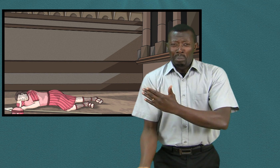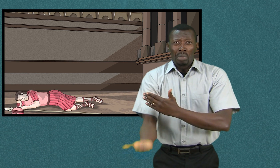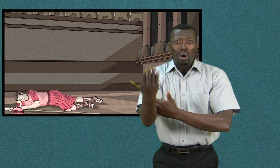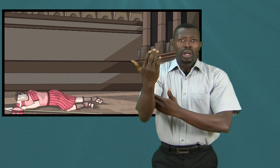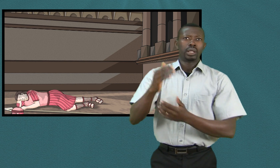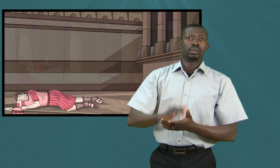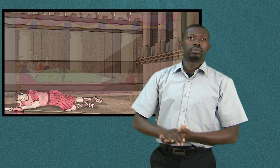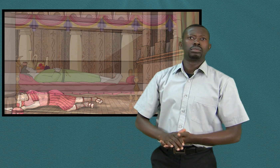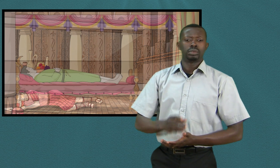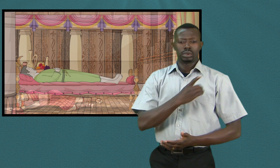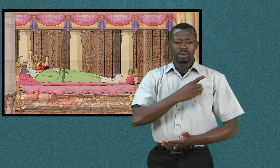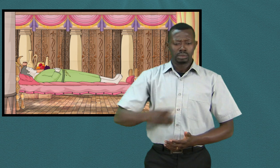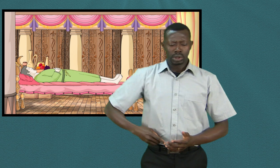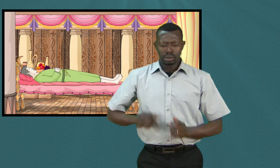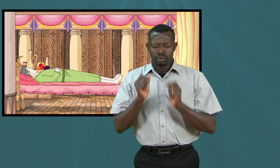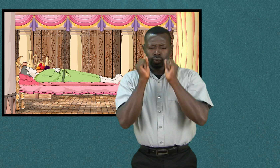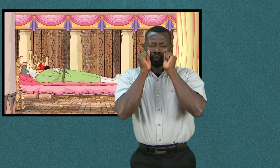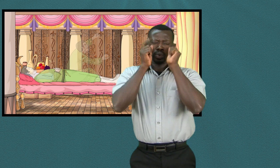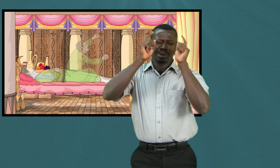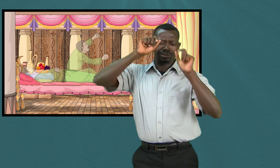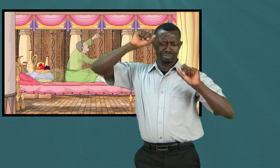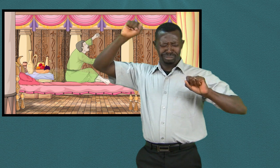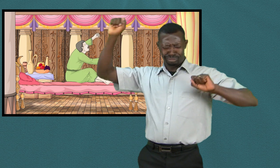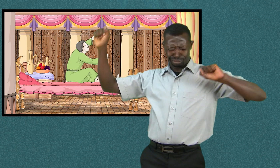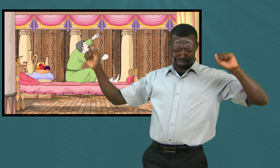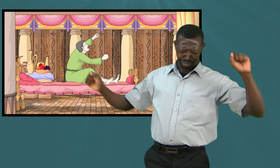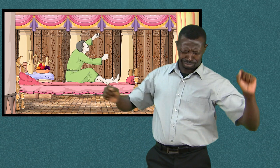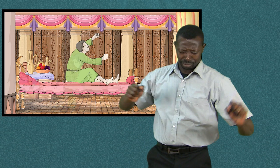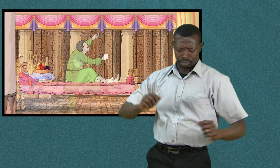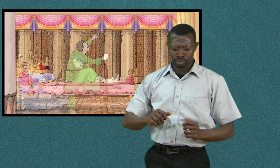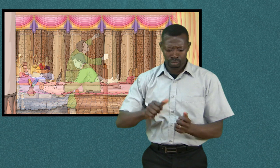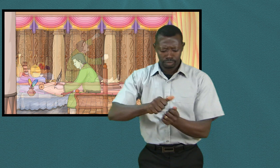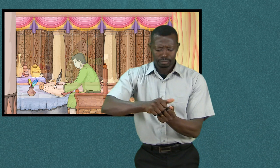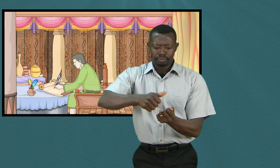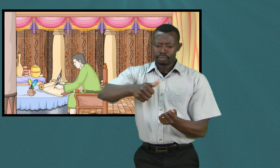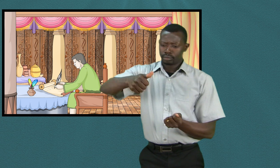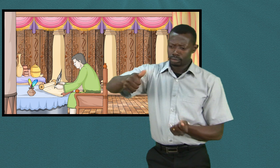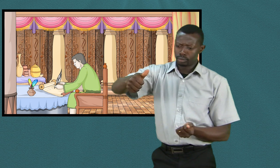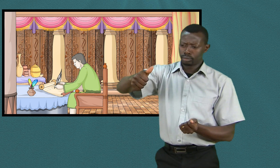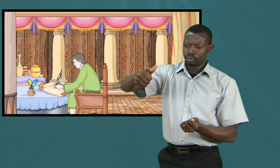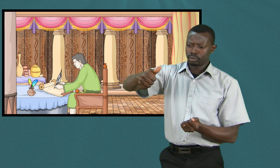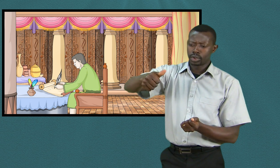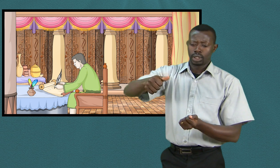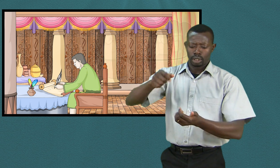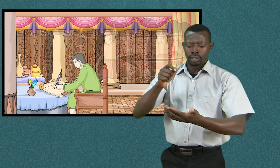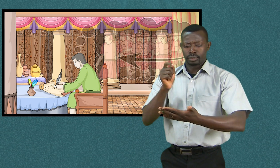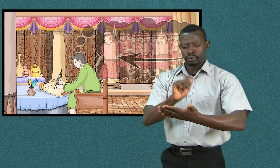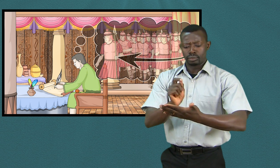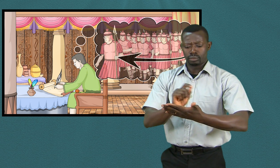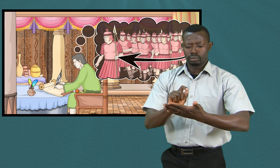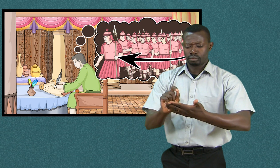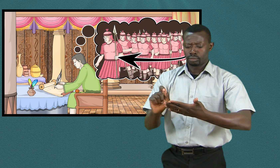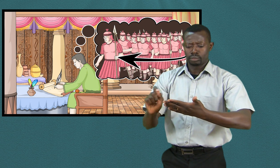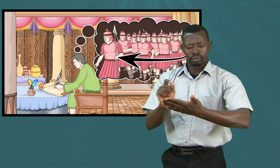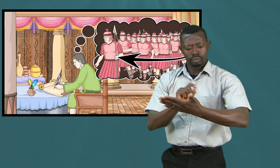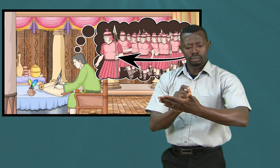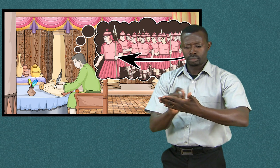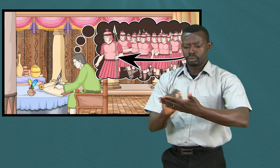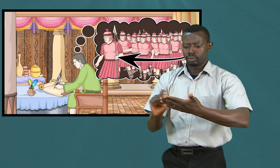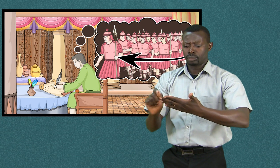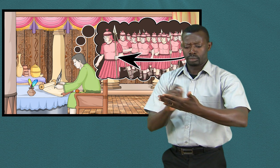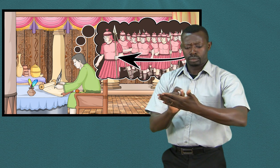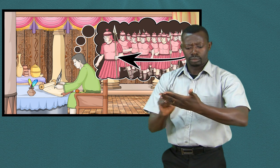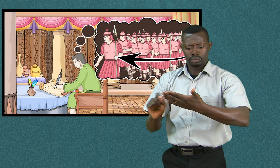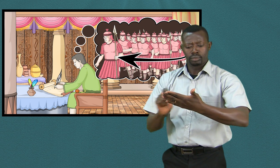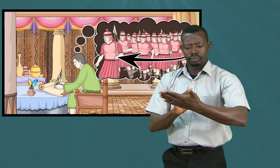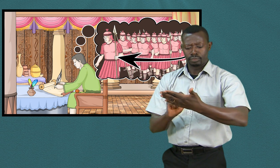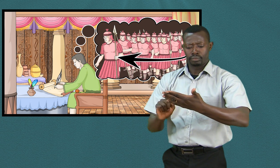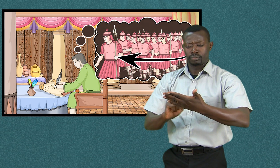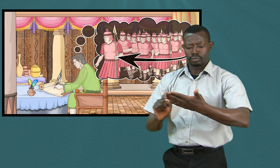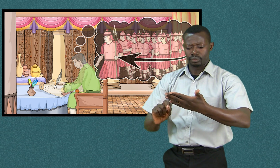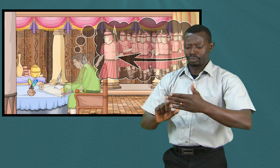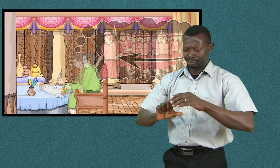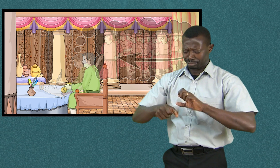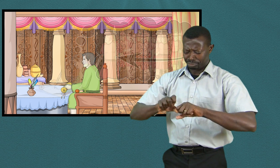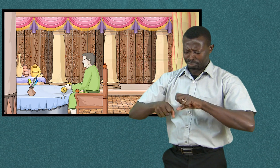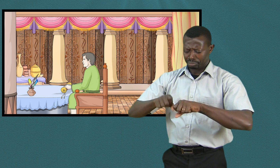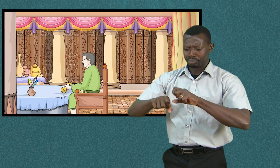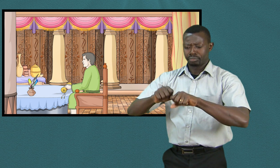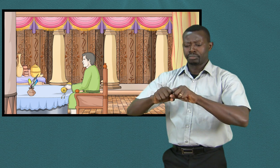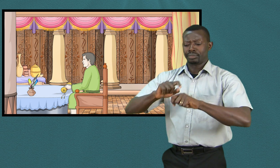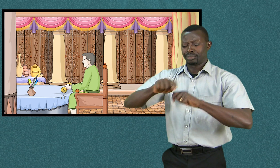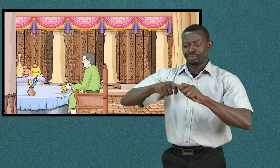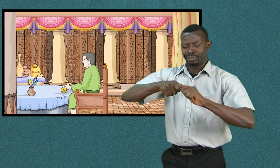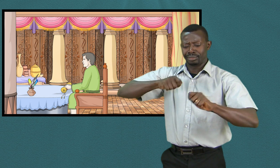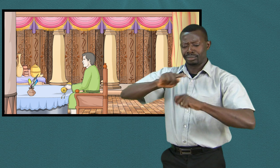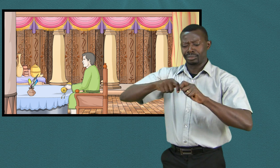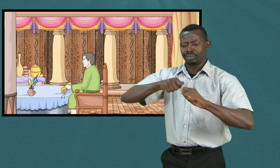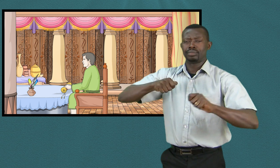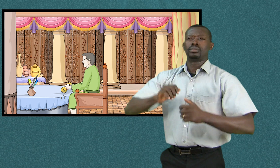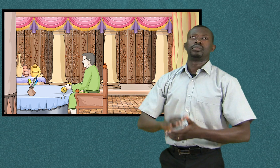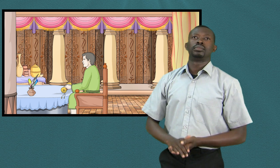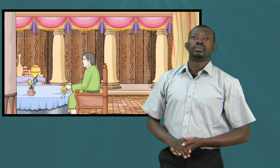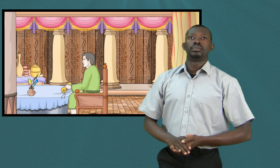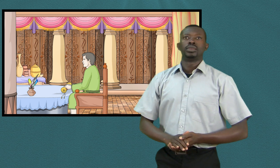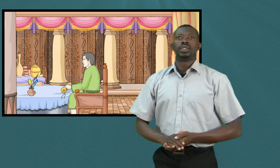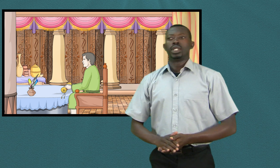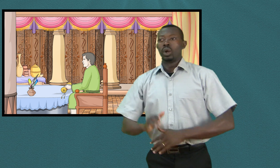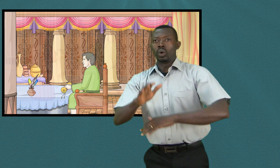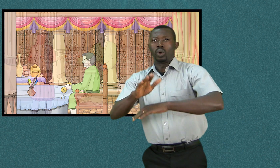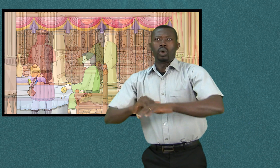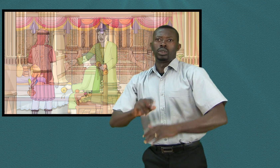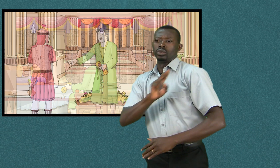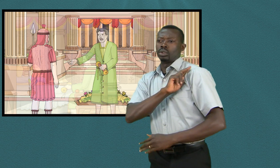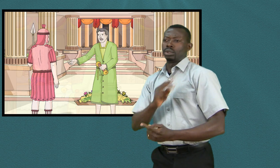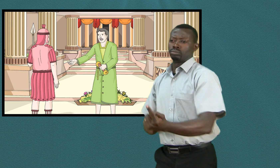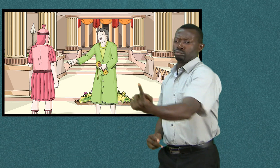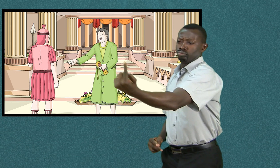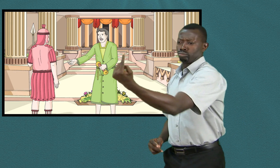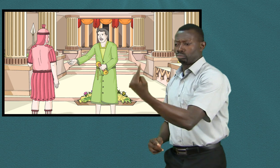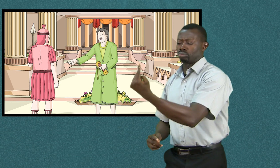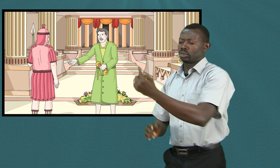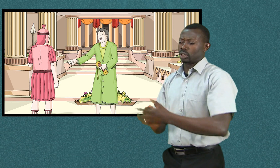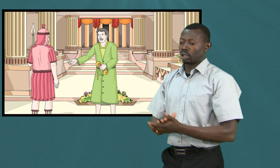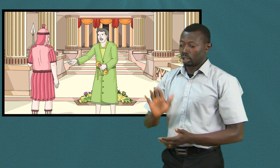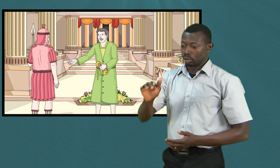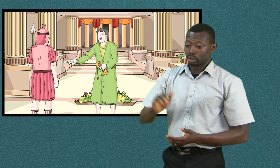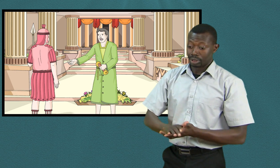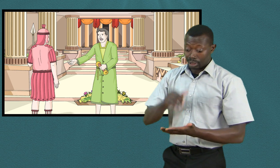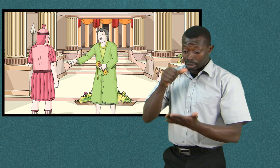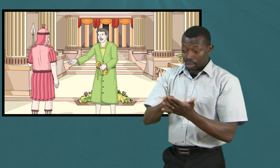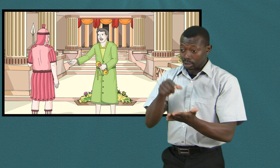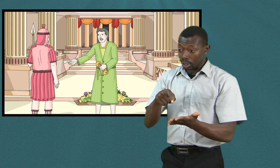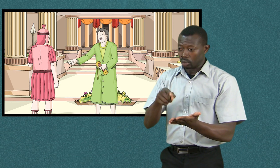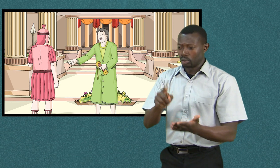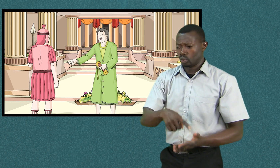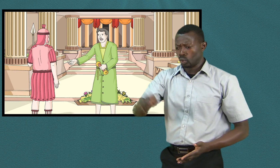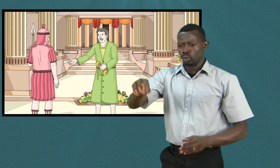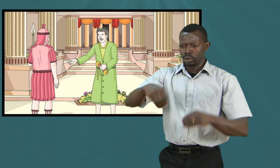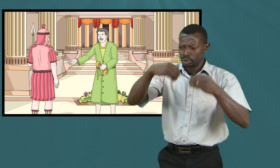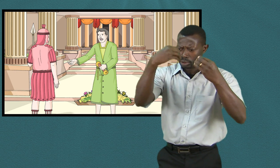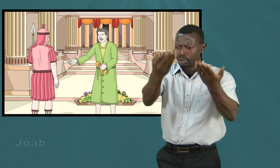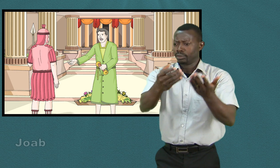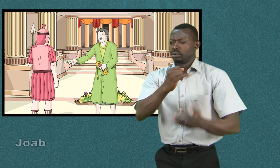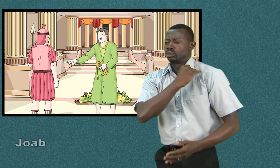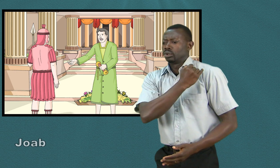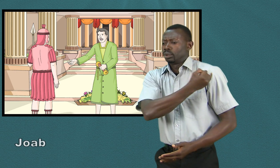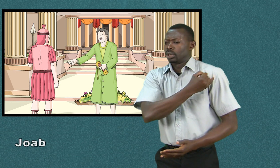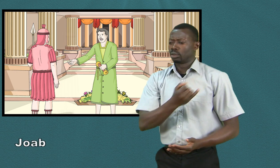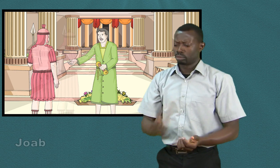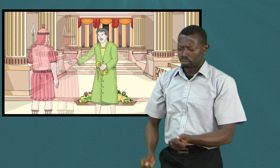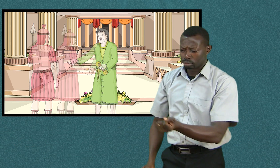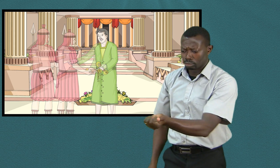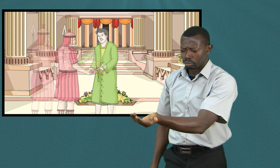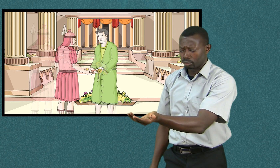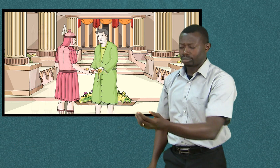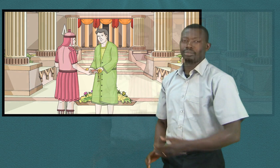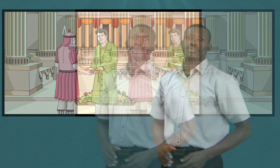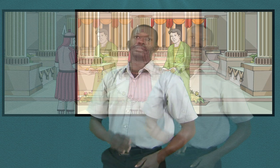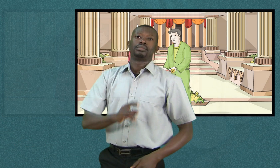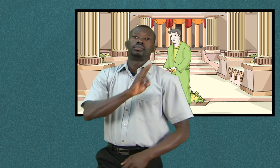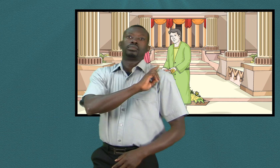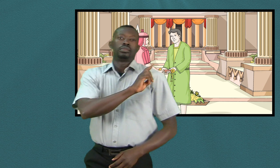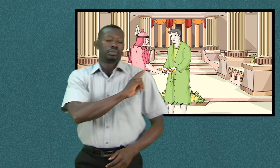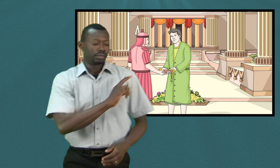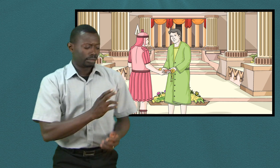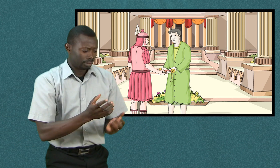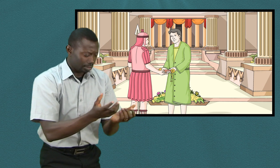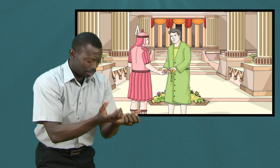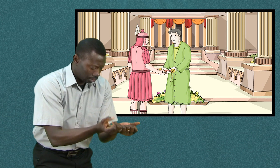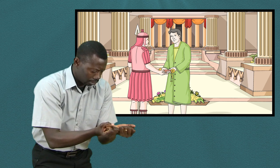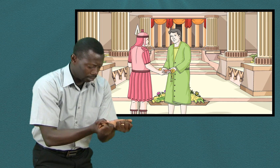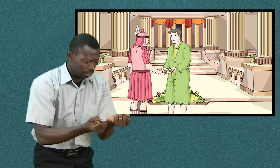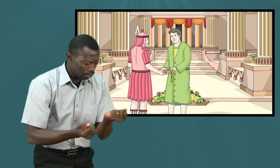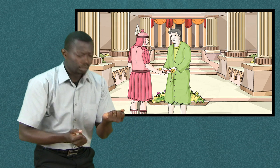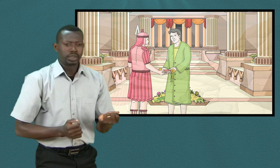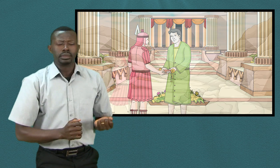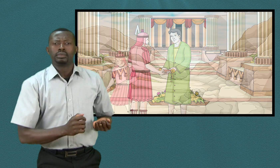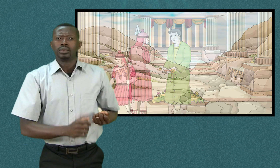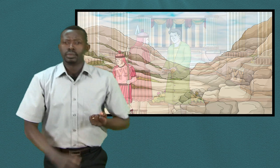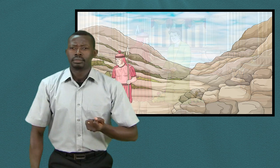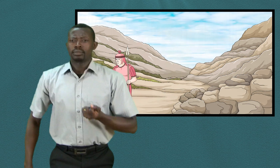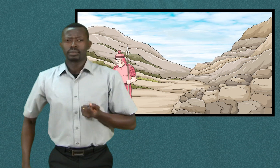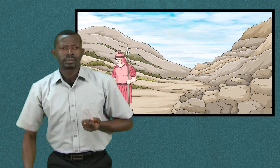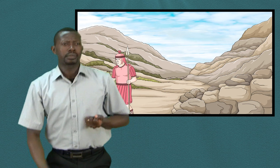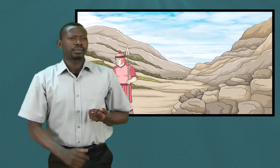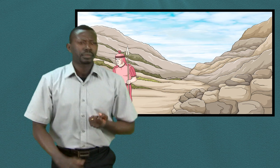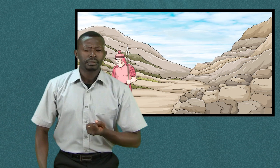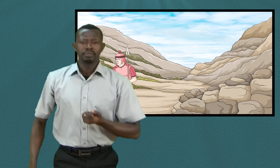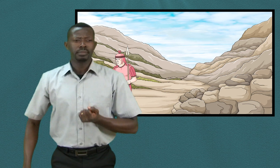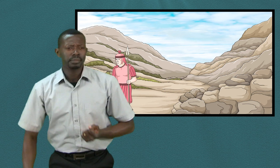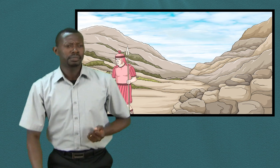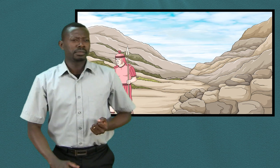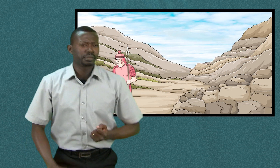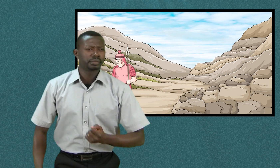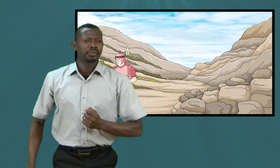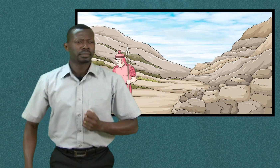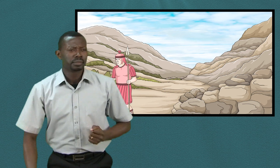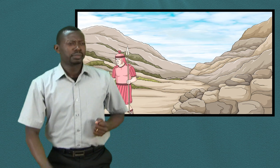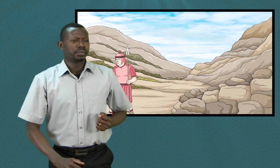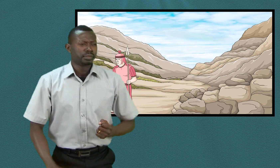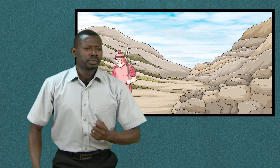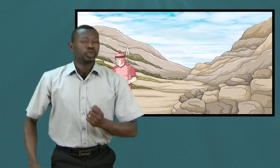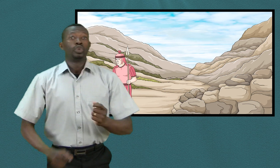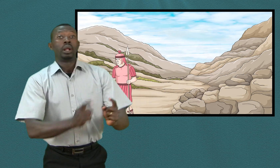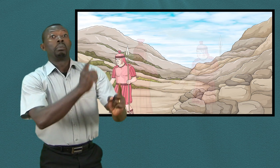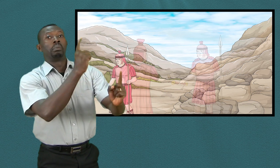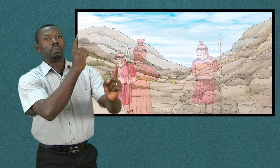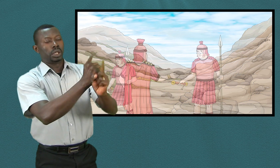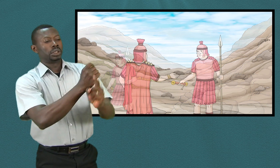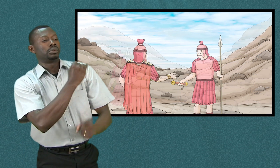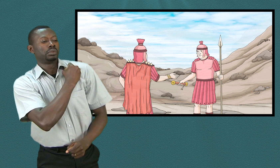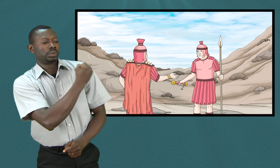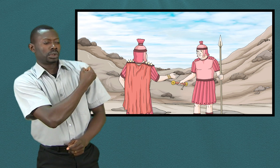The next morning David wrote a letter to Joab and sent it with Uriah.